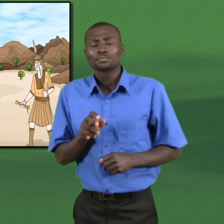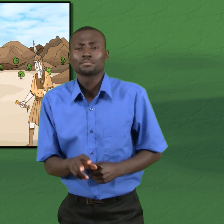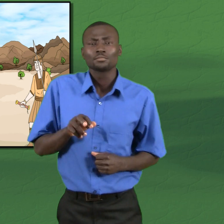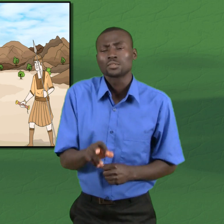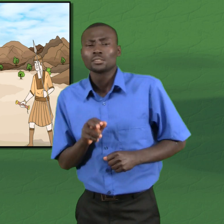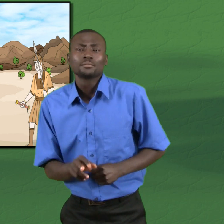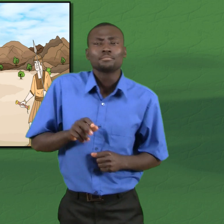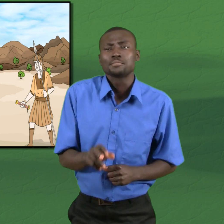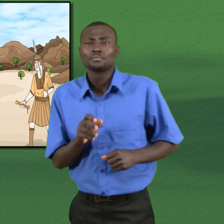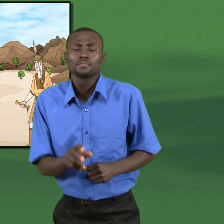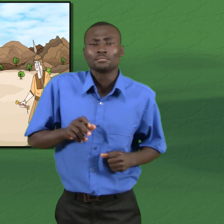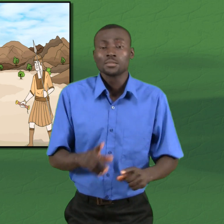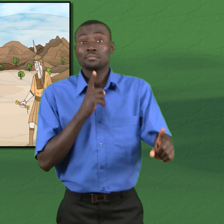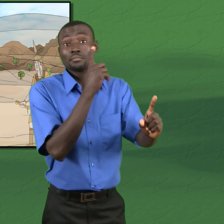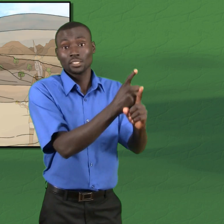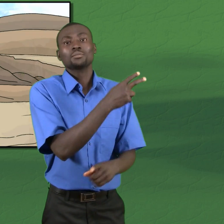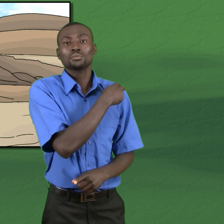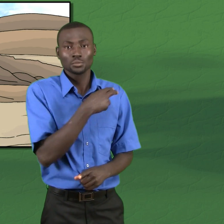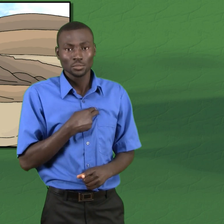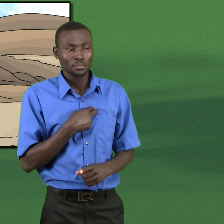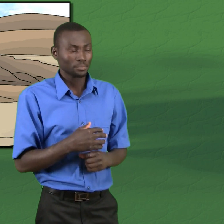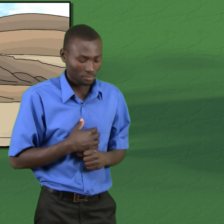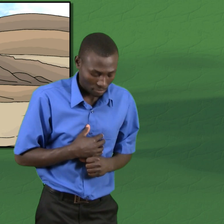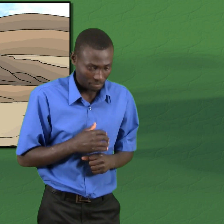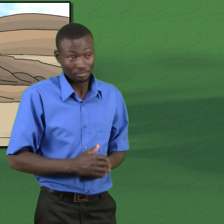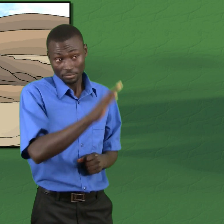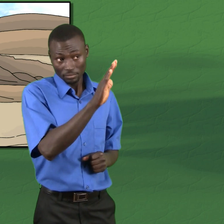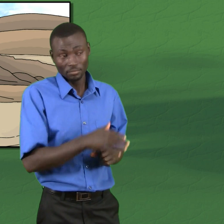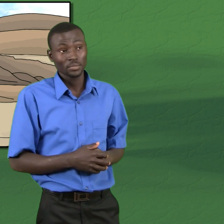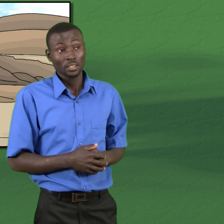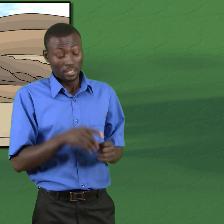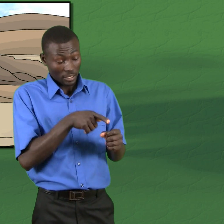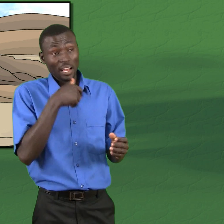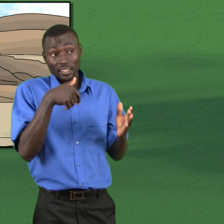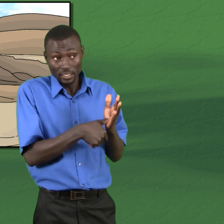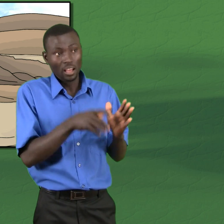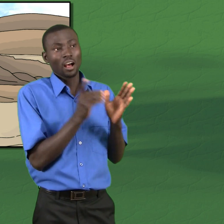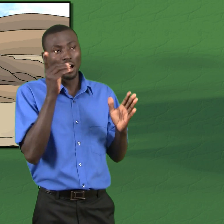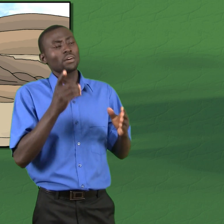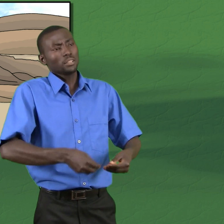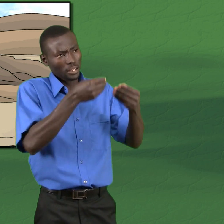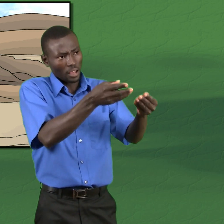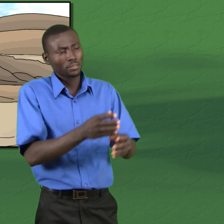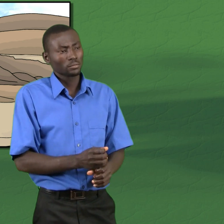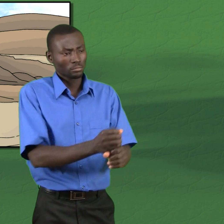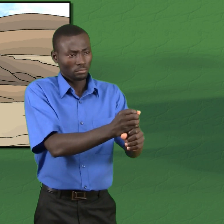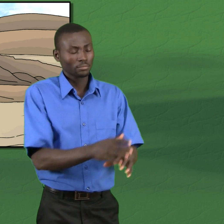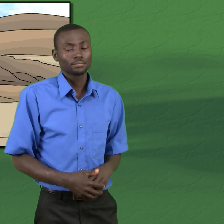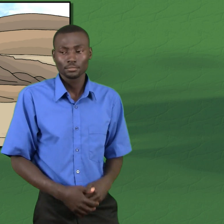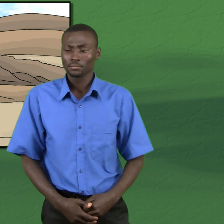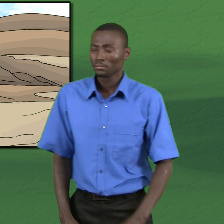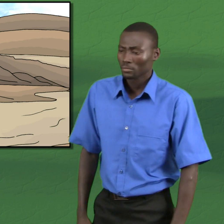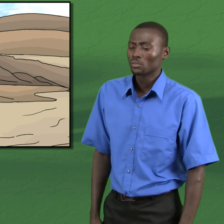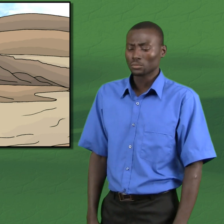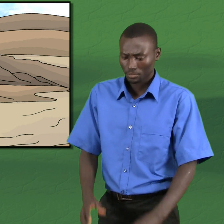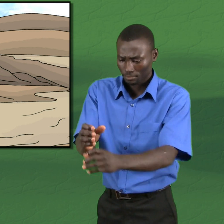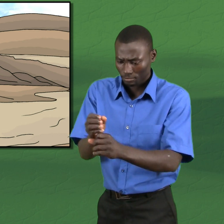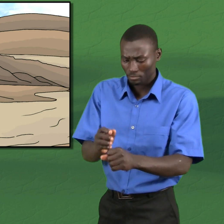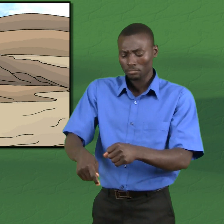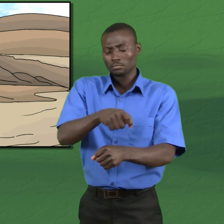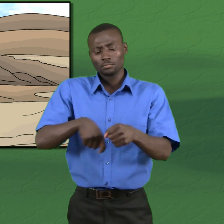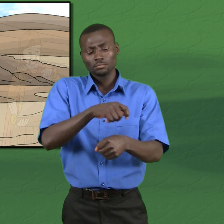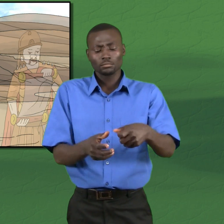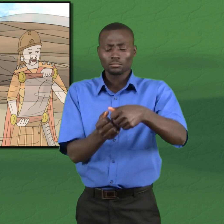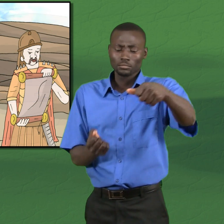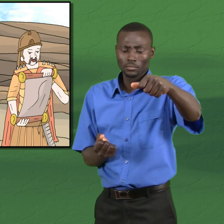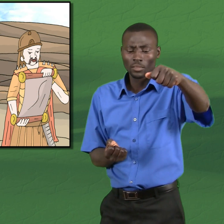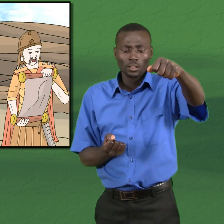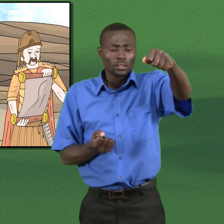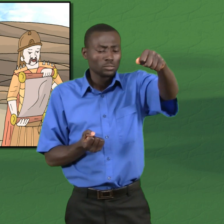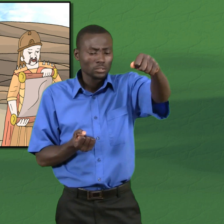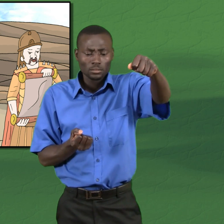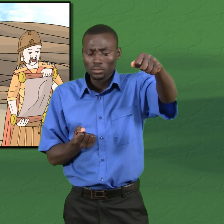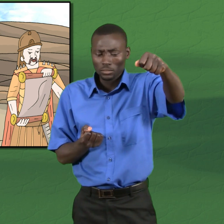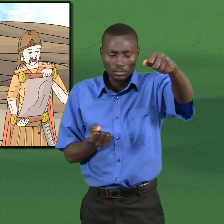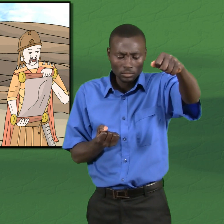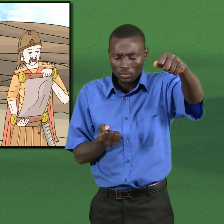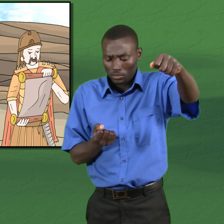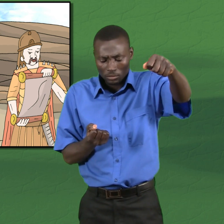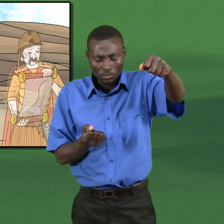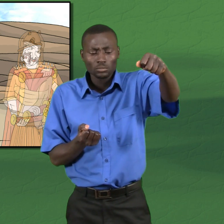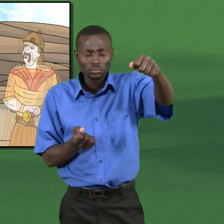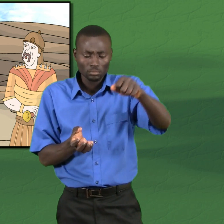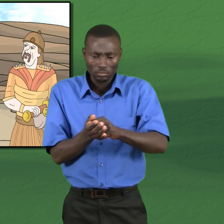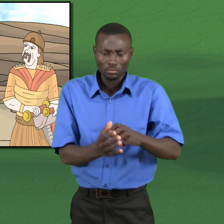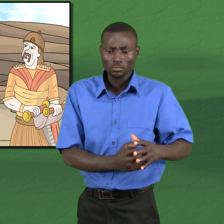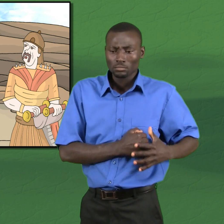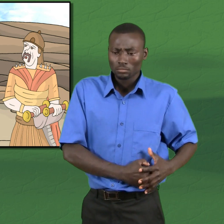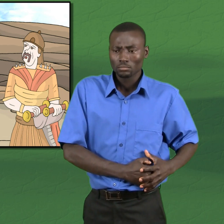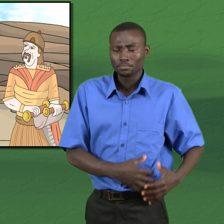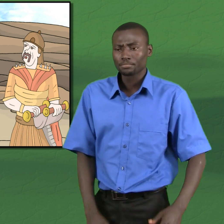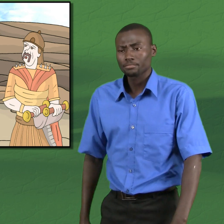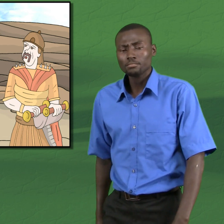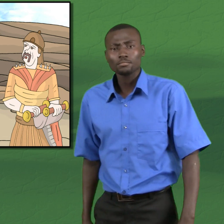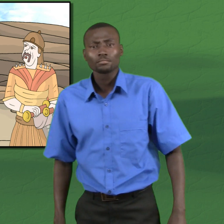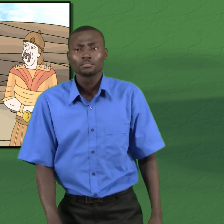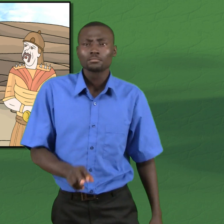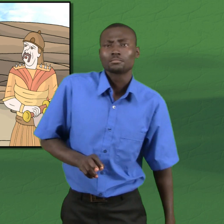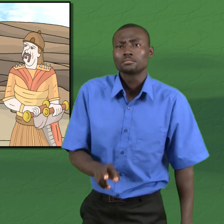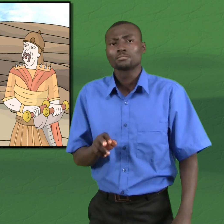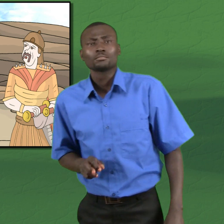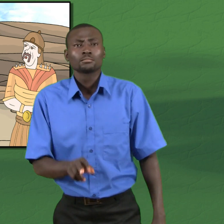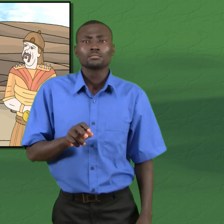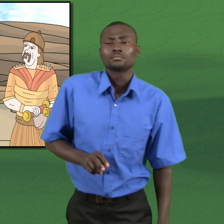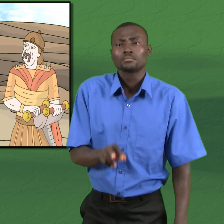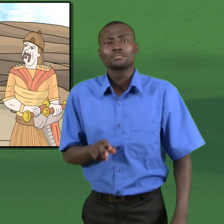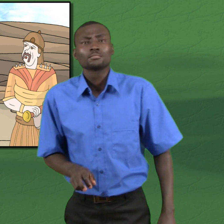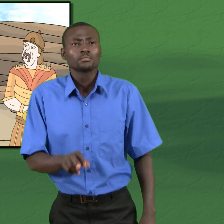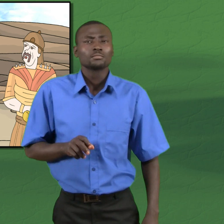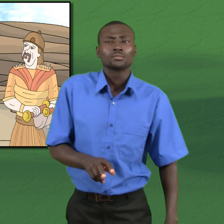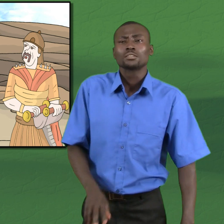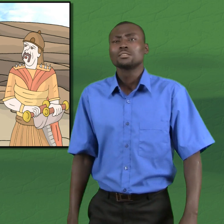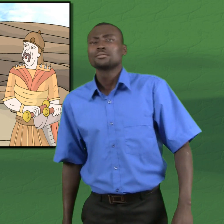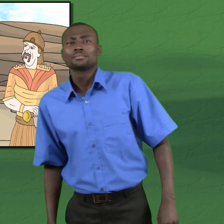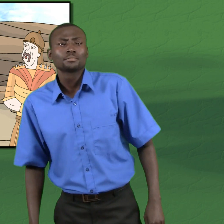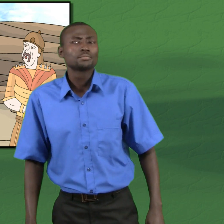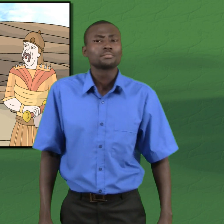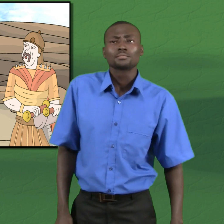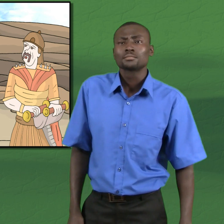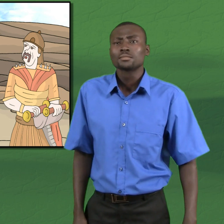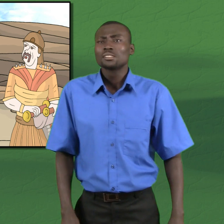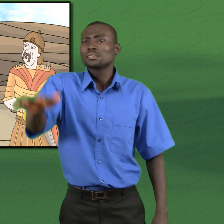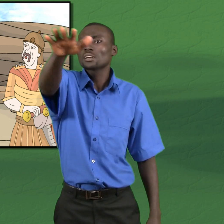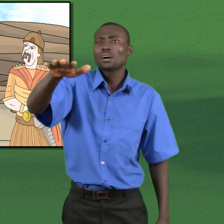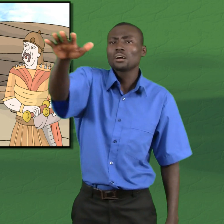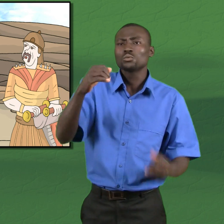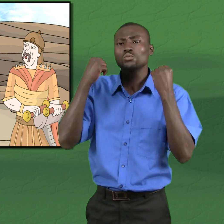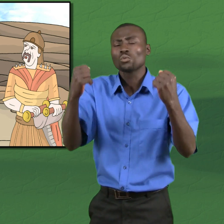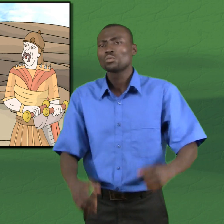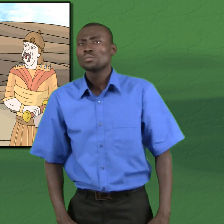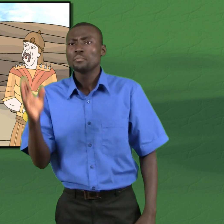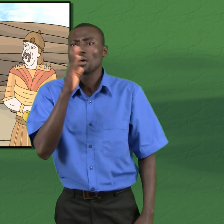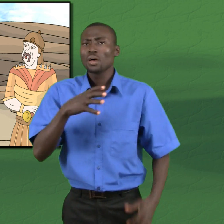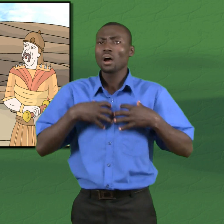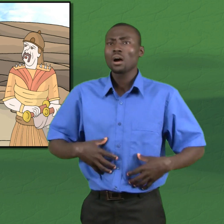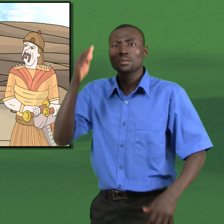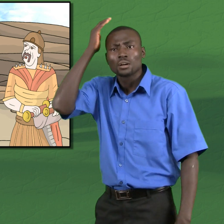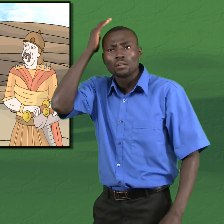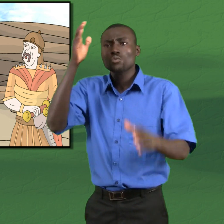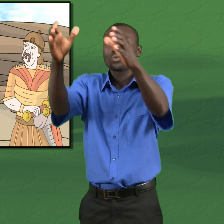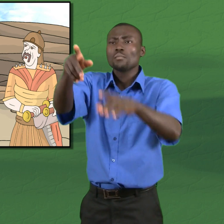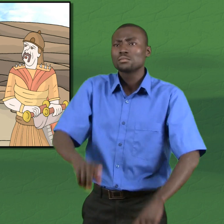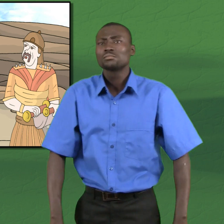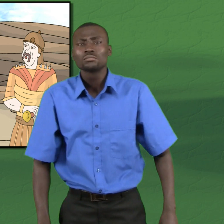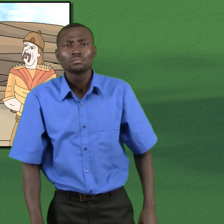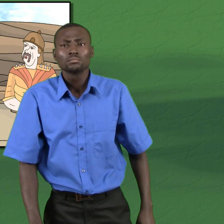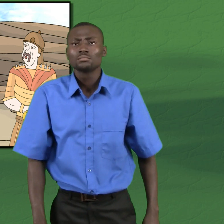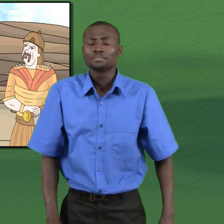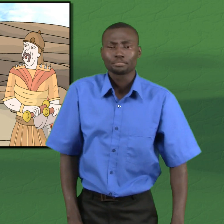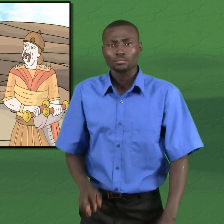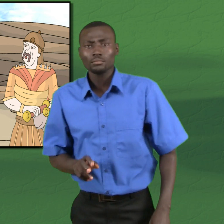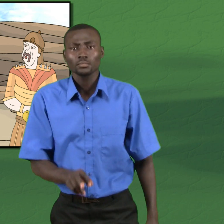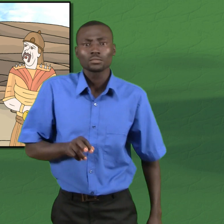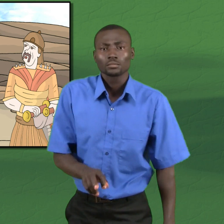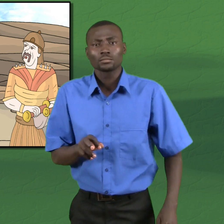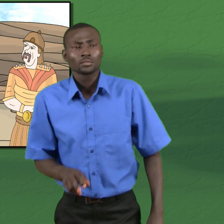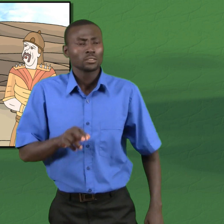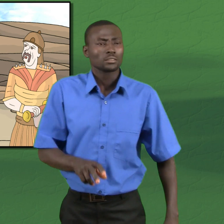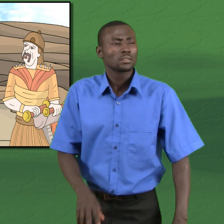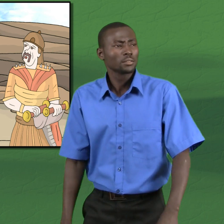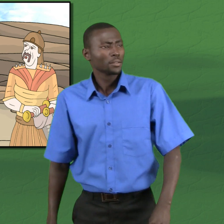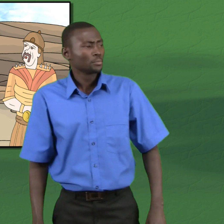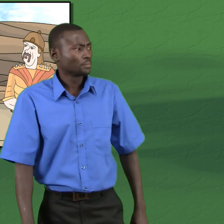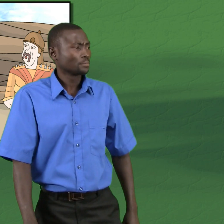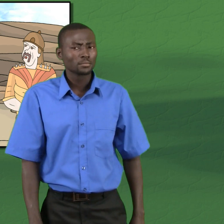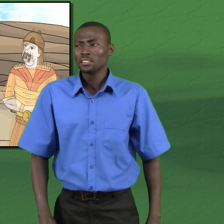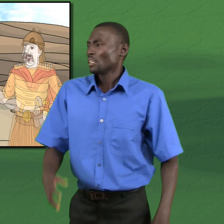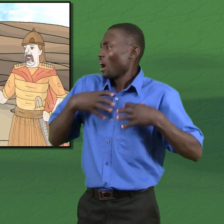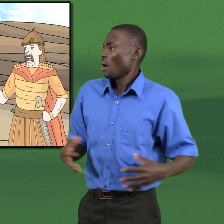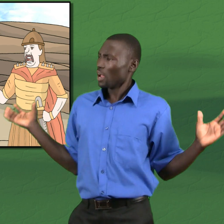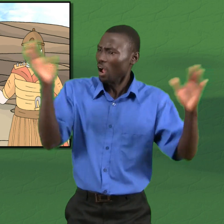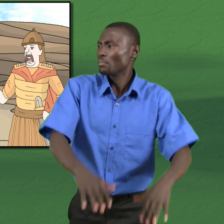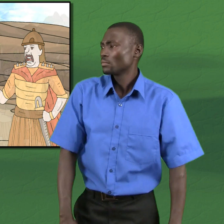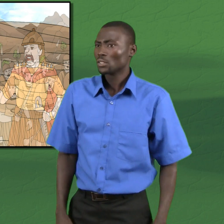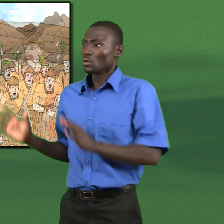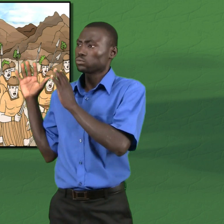then withdraw from him, so that he may be struck down and killed.”